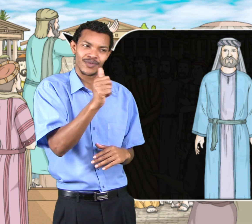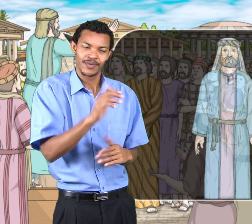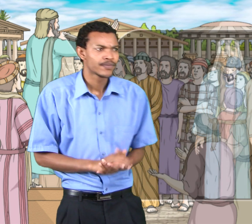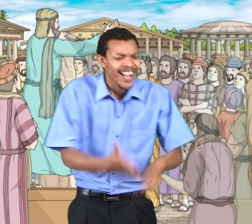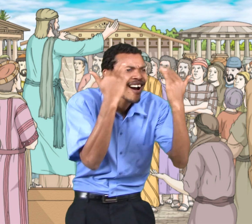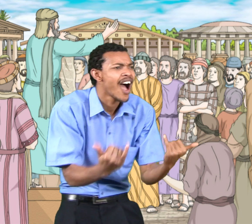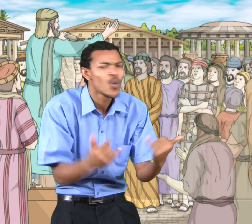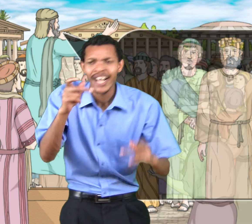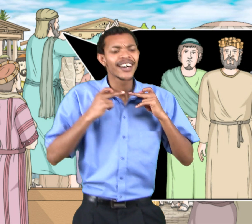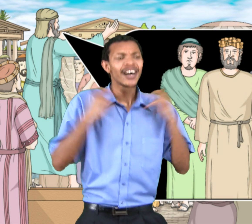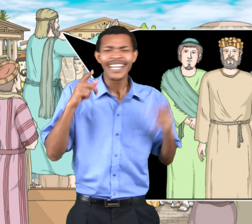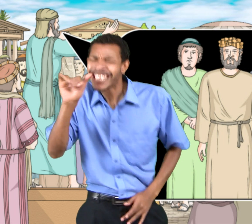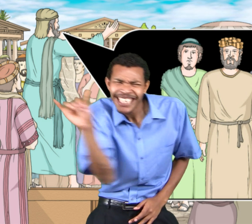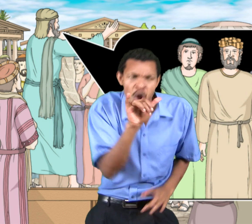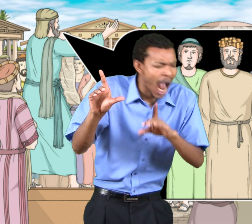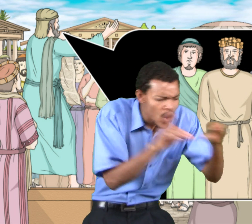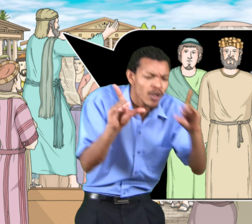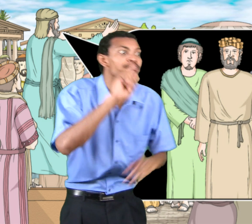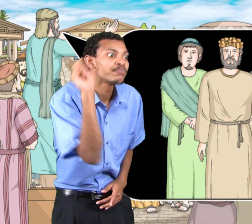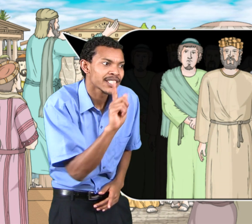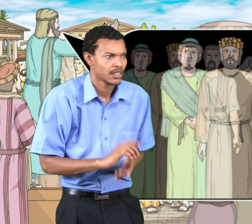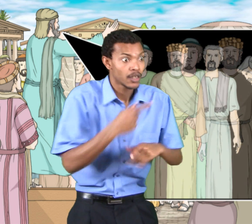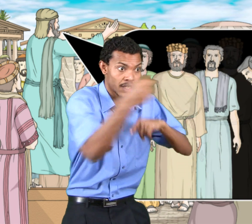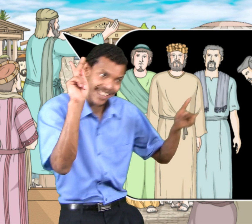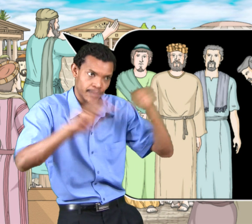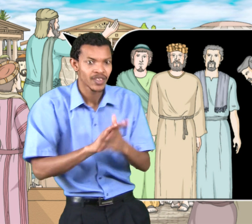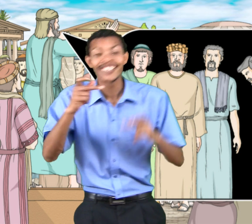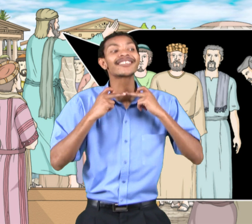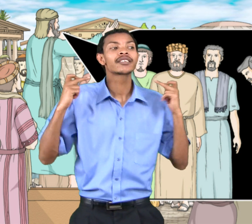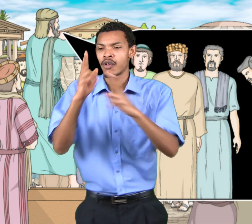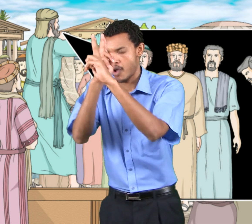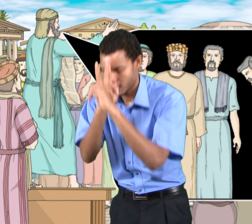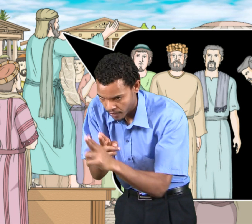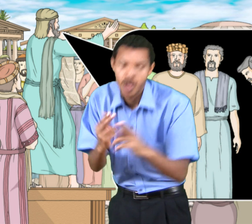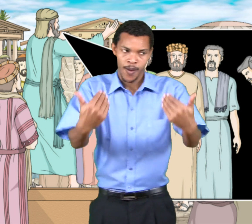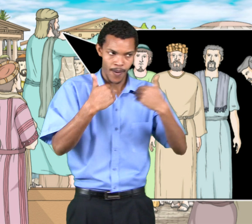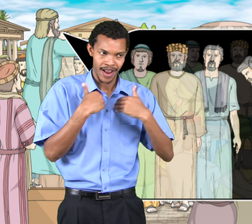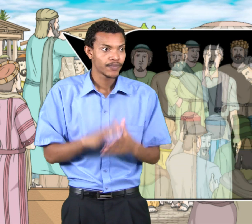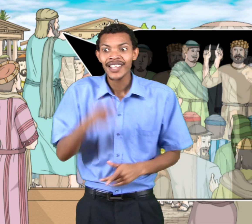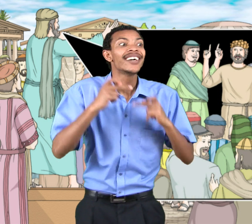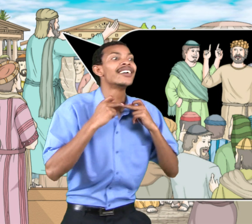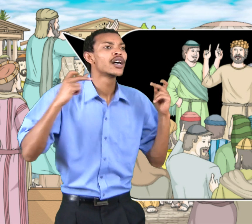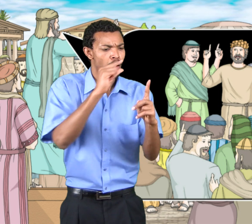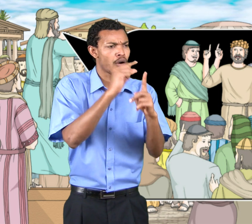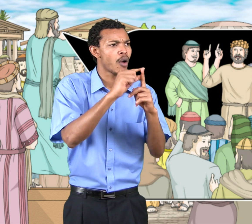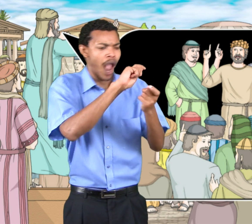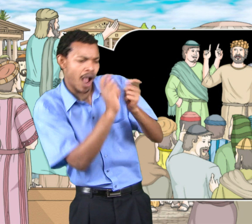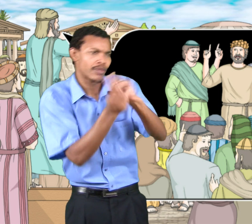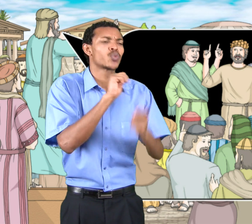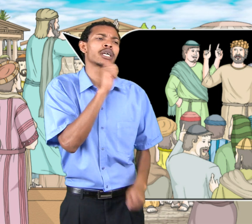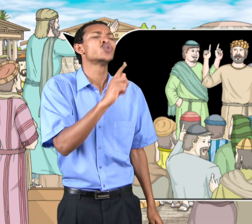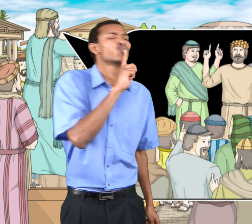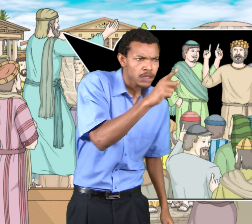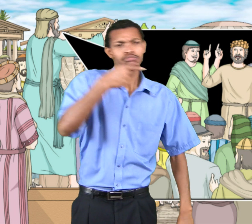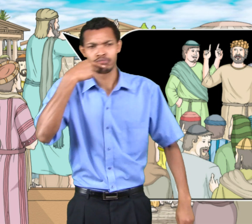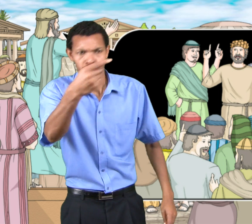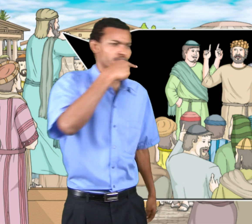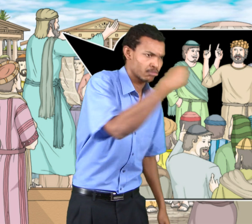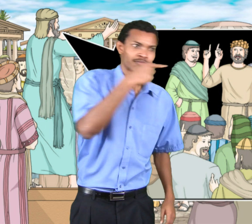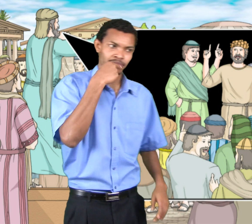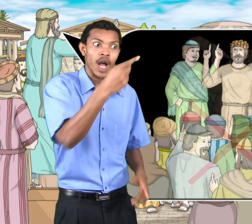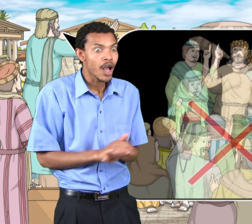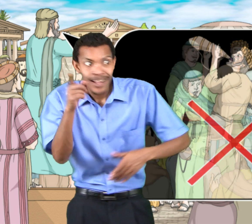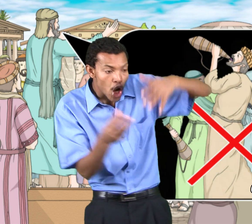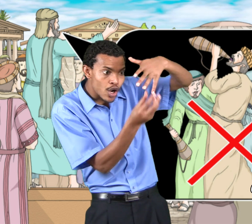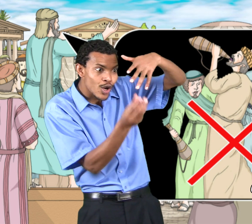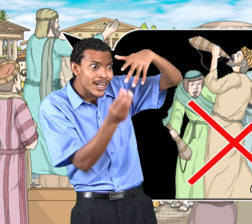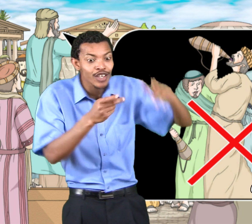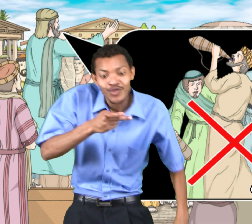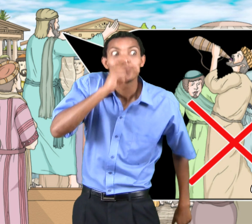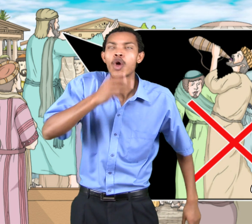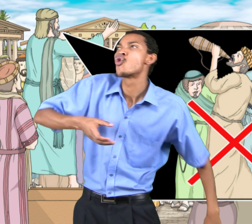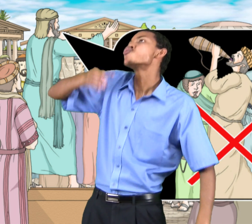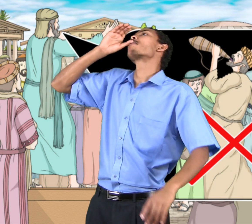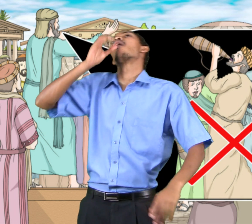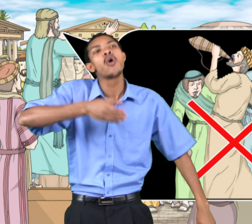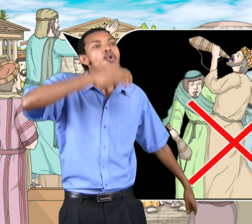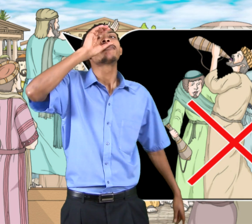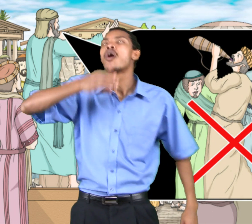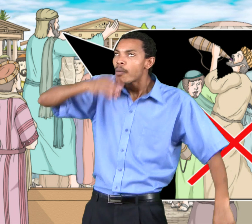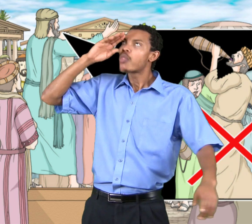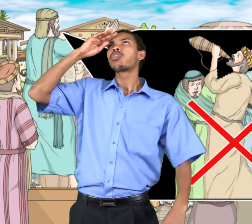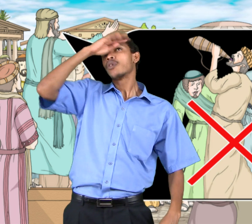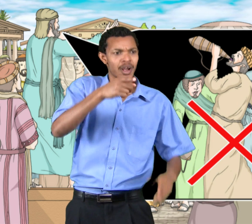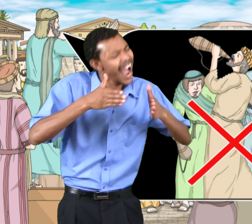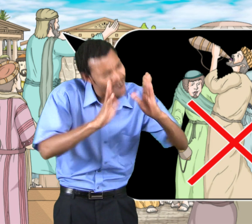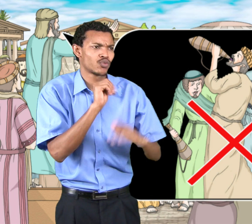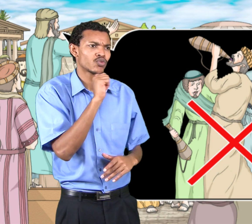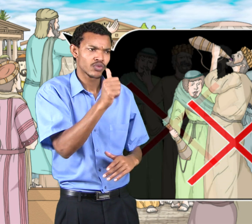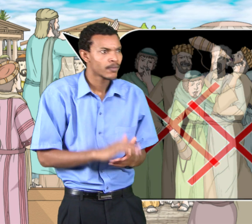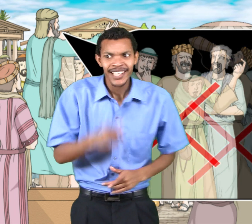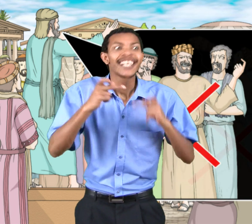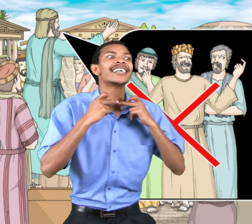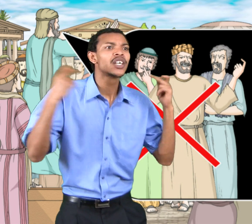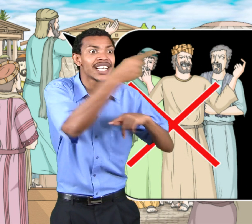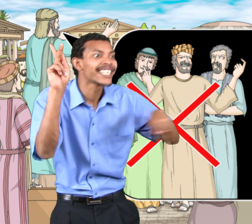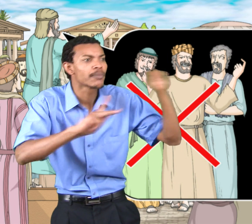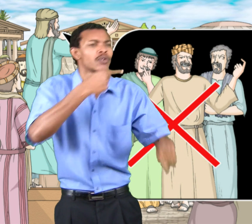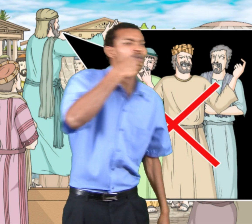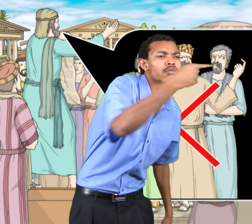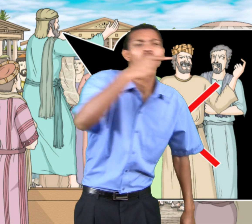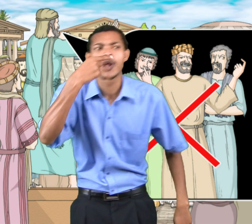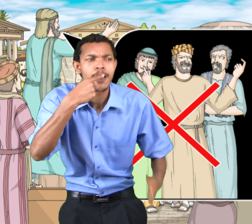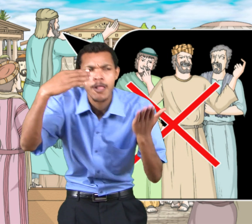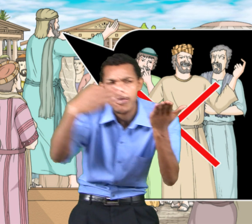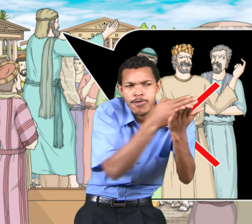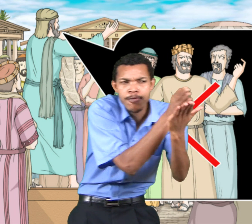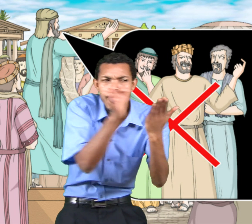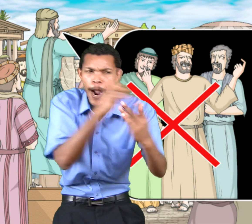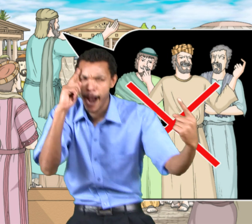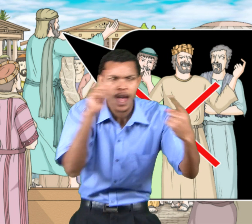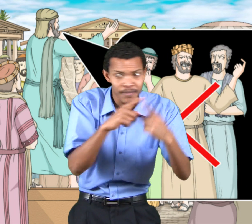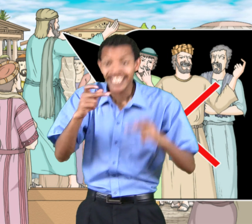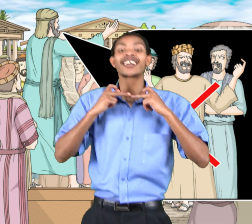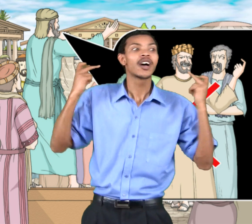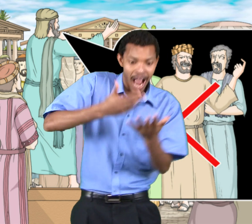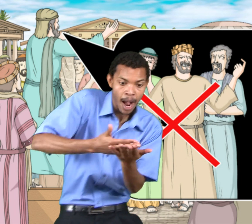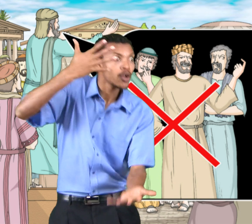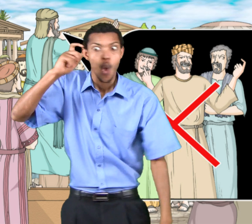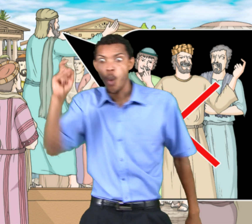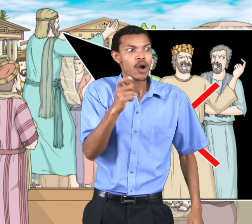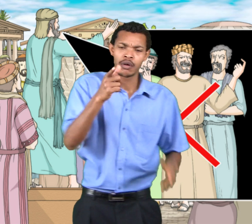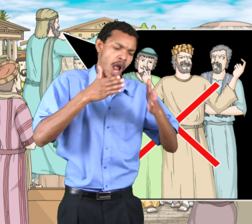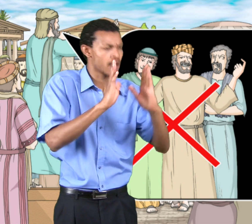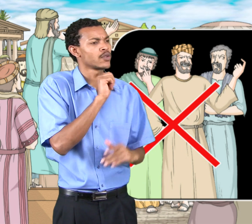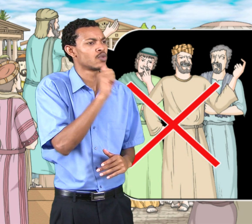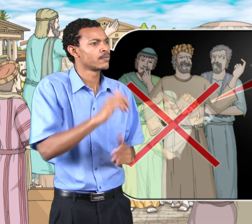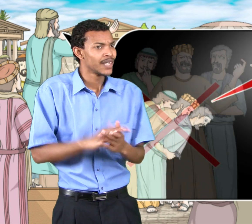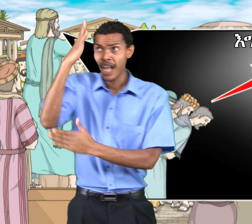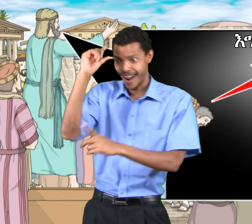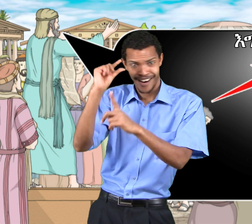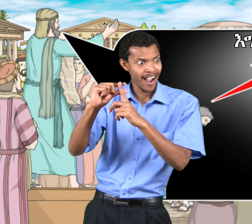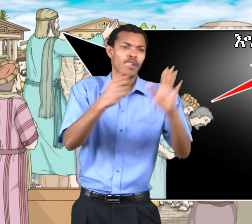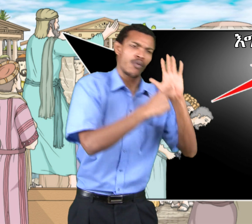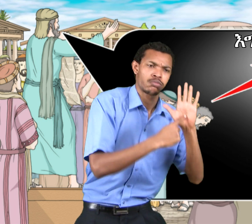Deacons likewise must be dignified, not double-tongued or given to much wine or greedy for money.